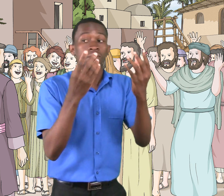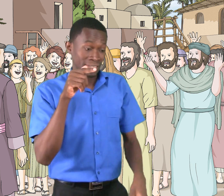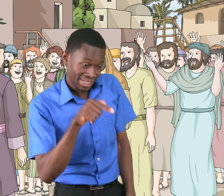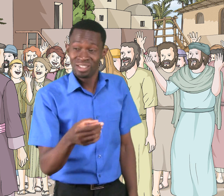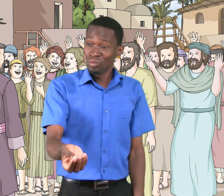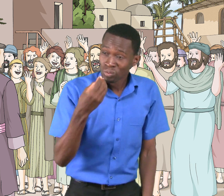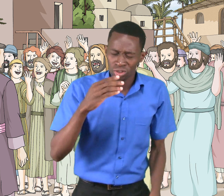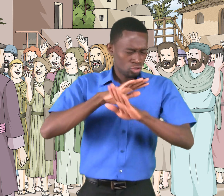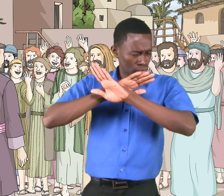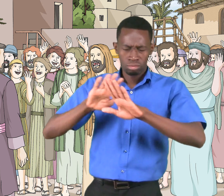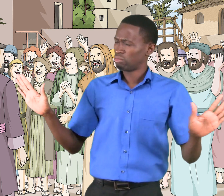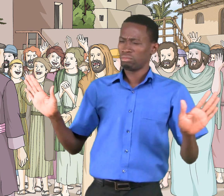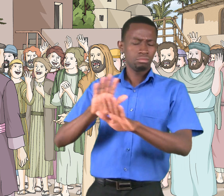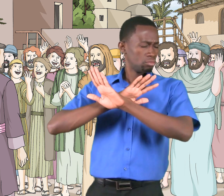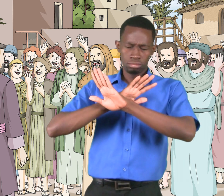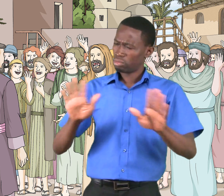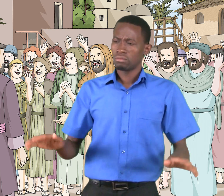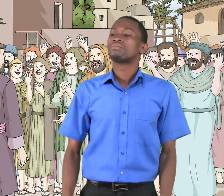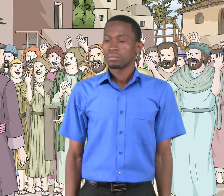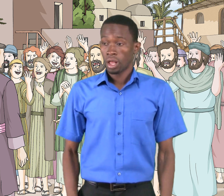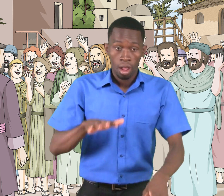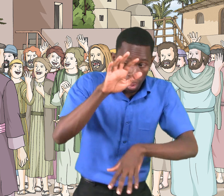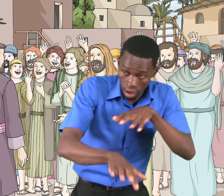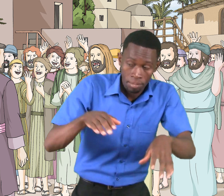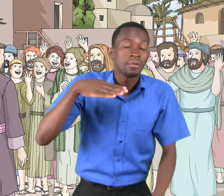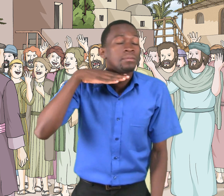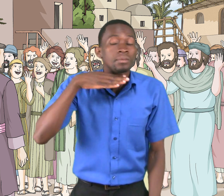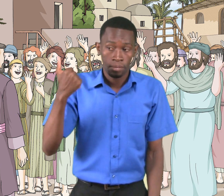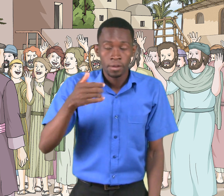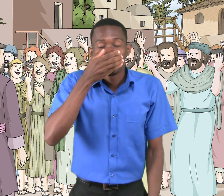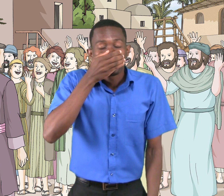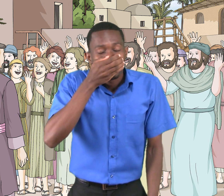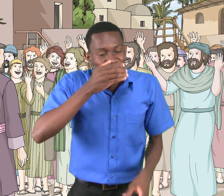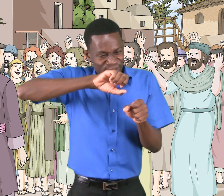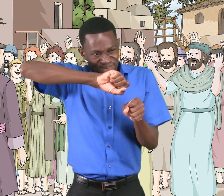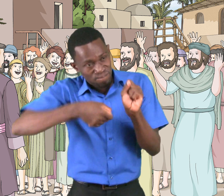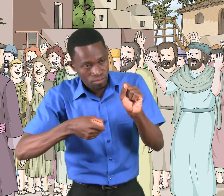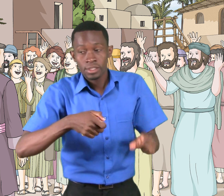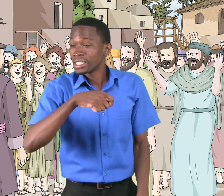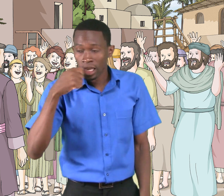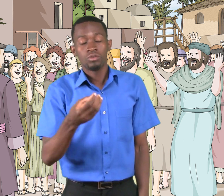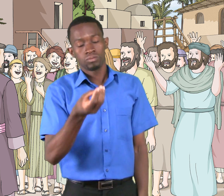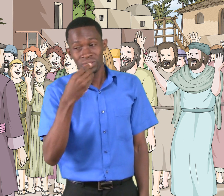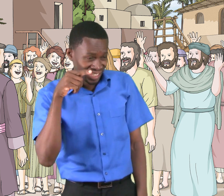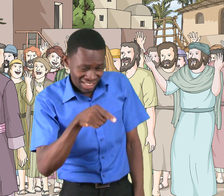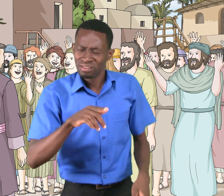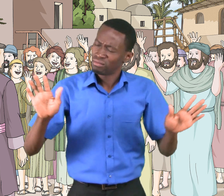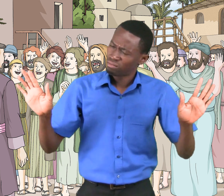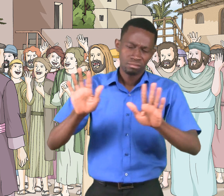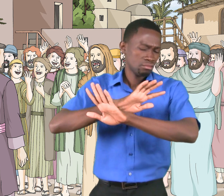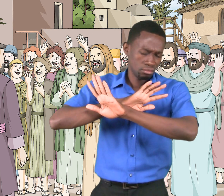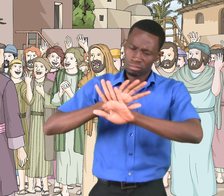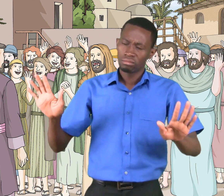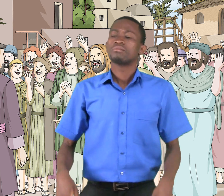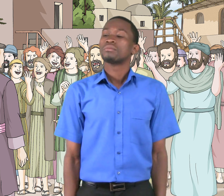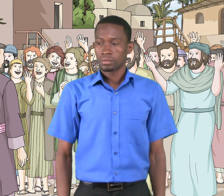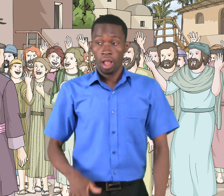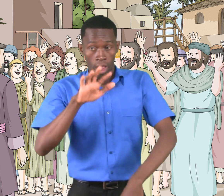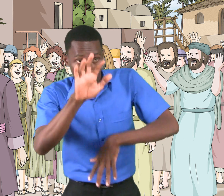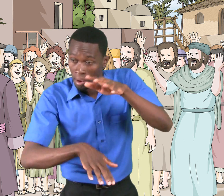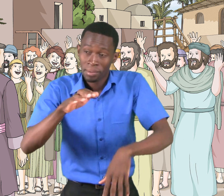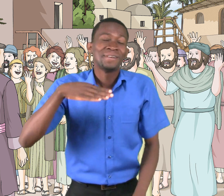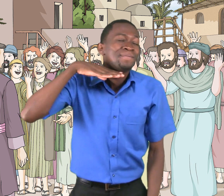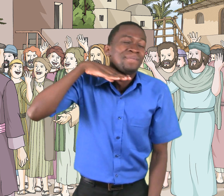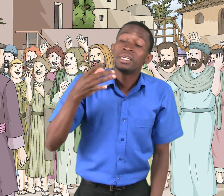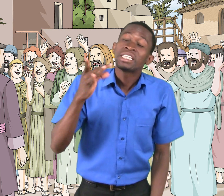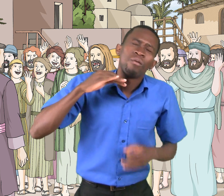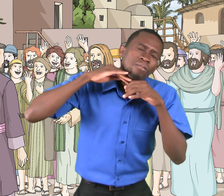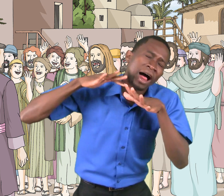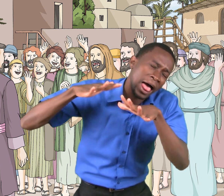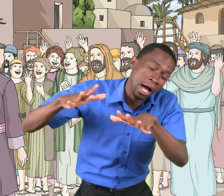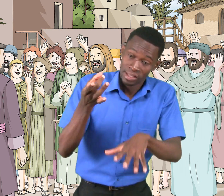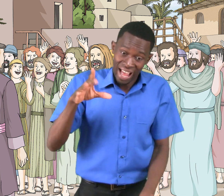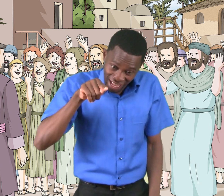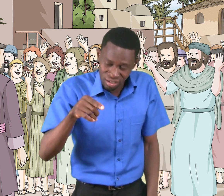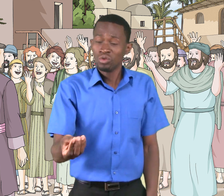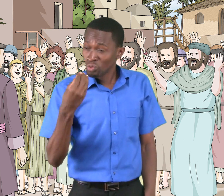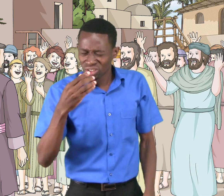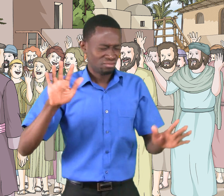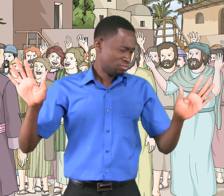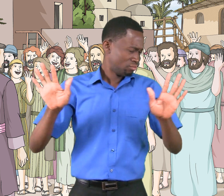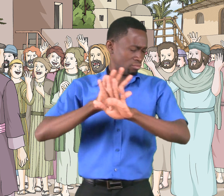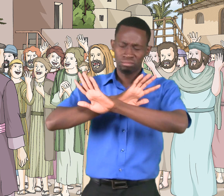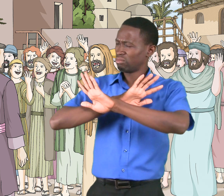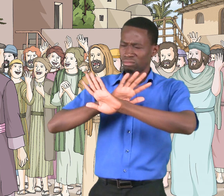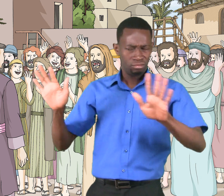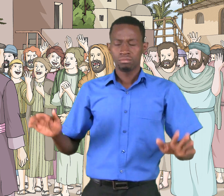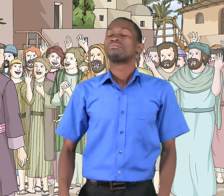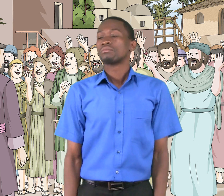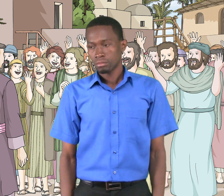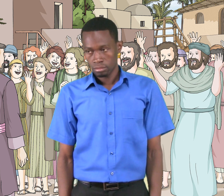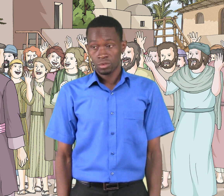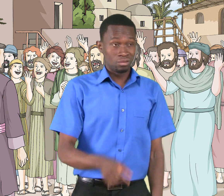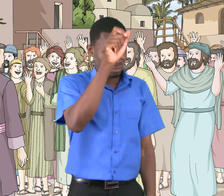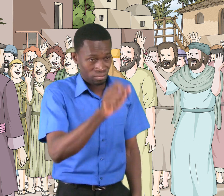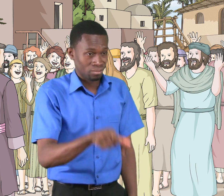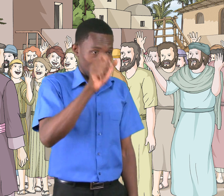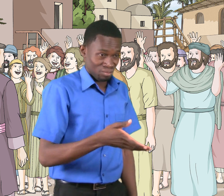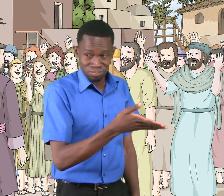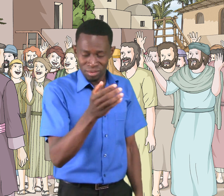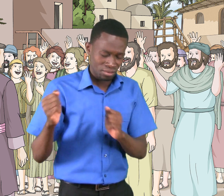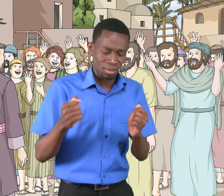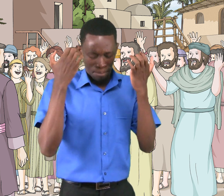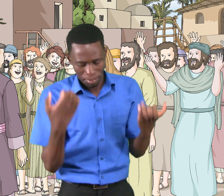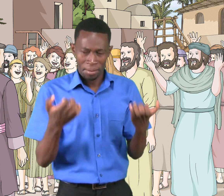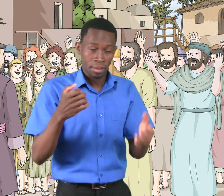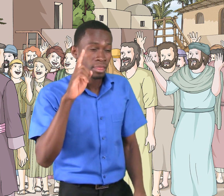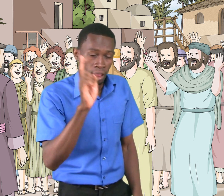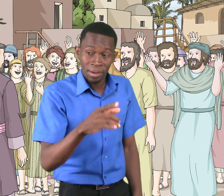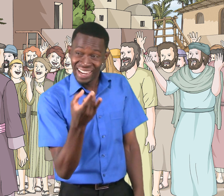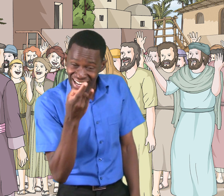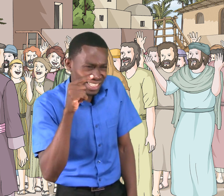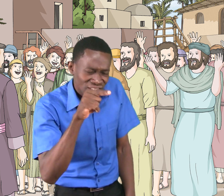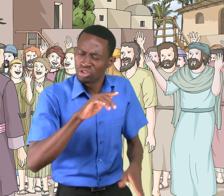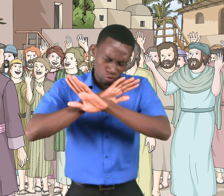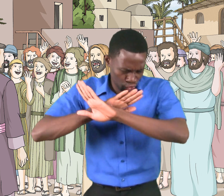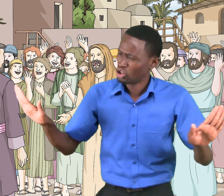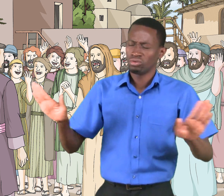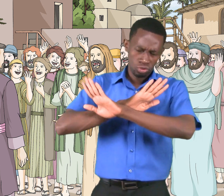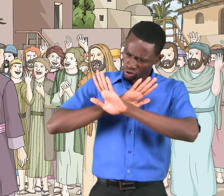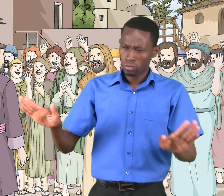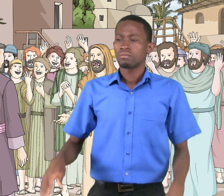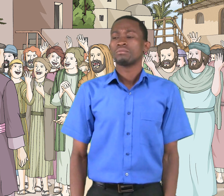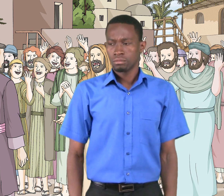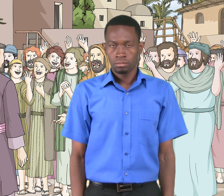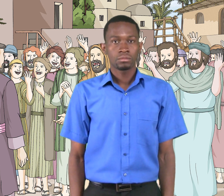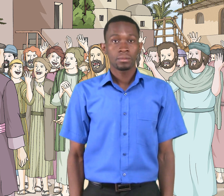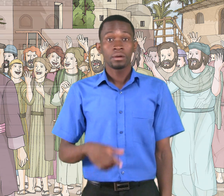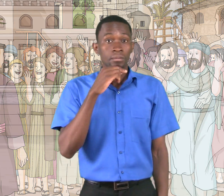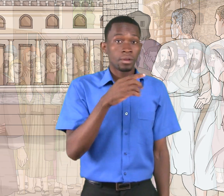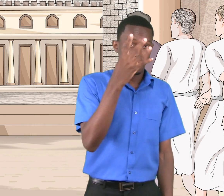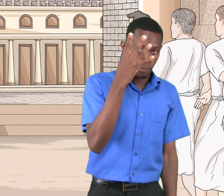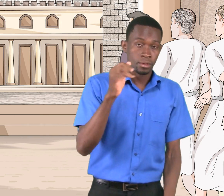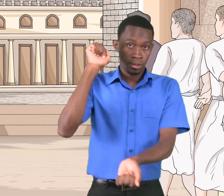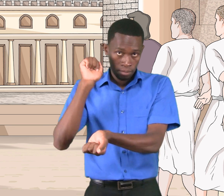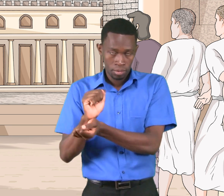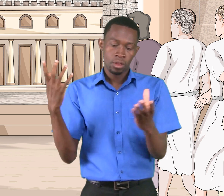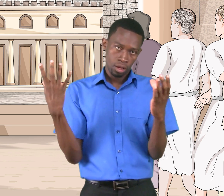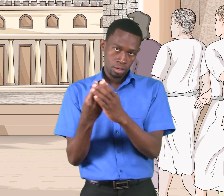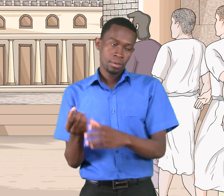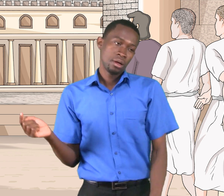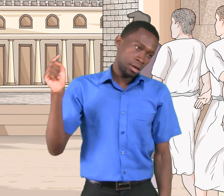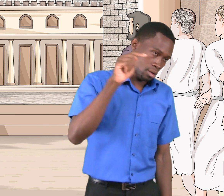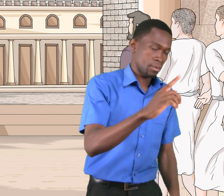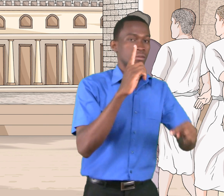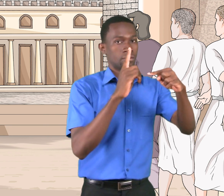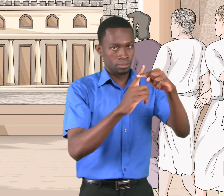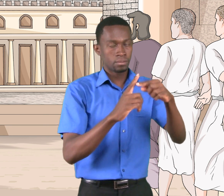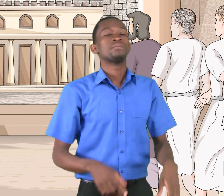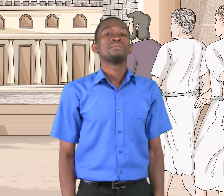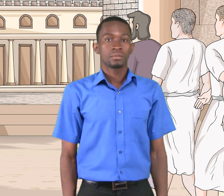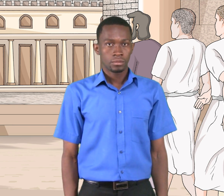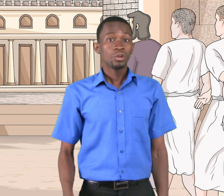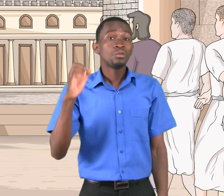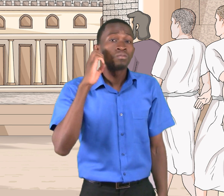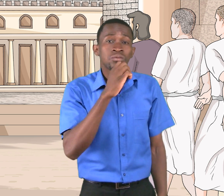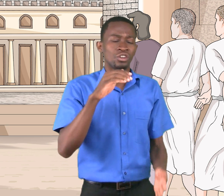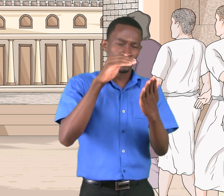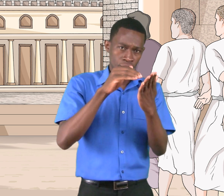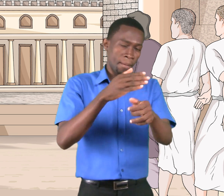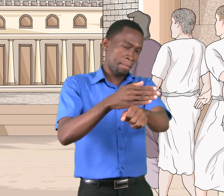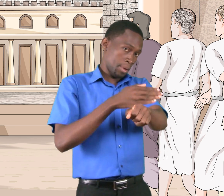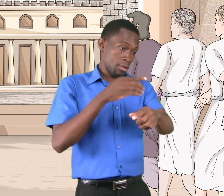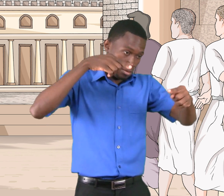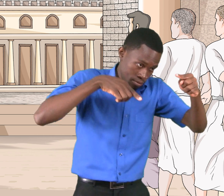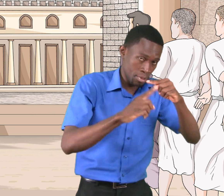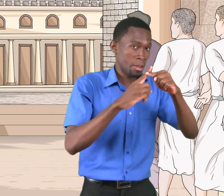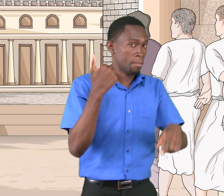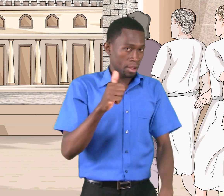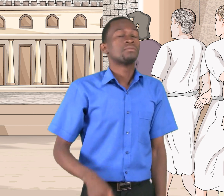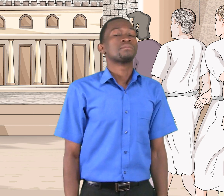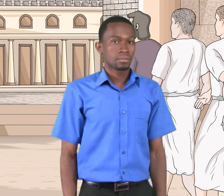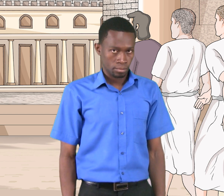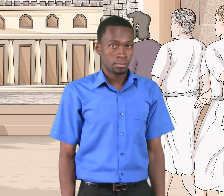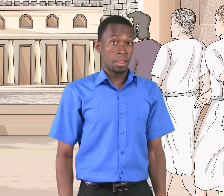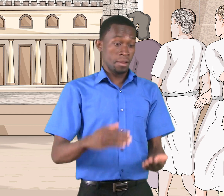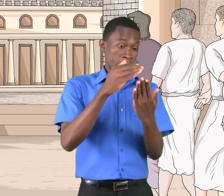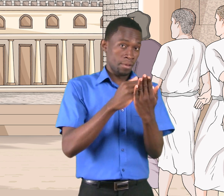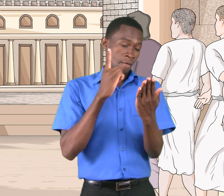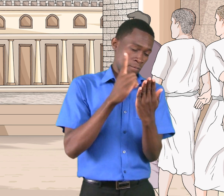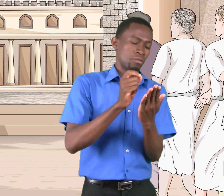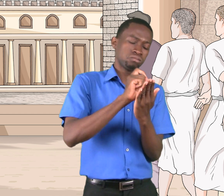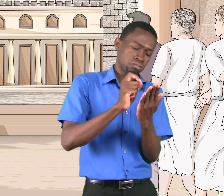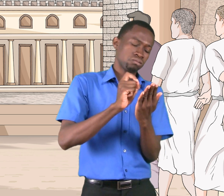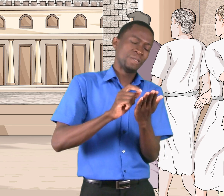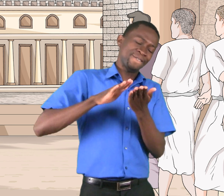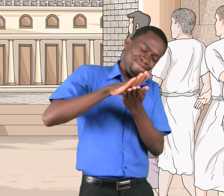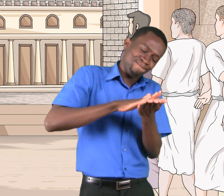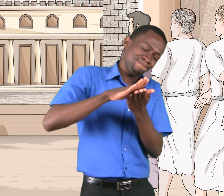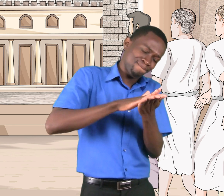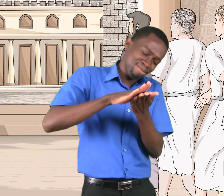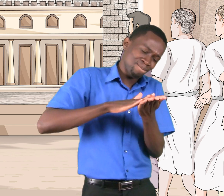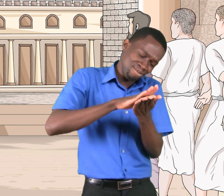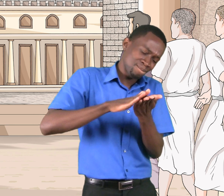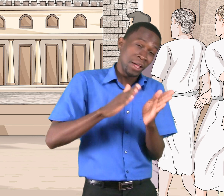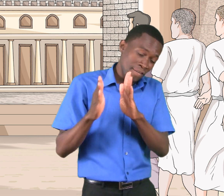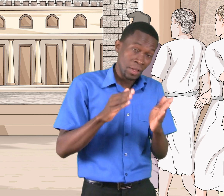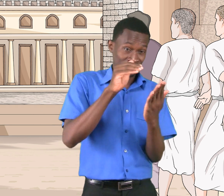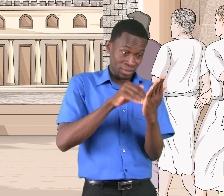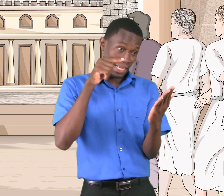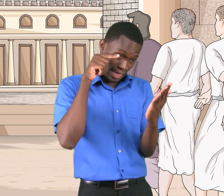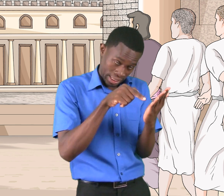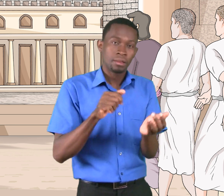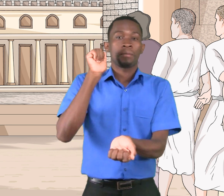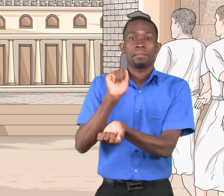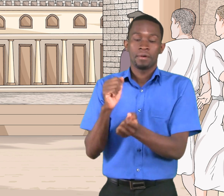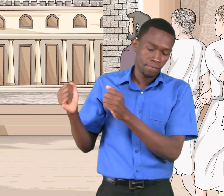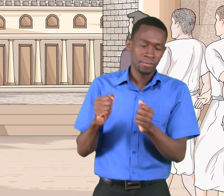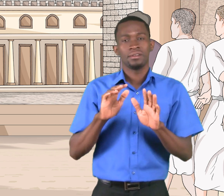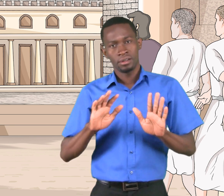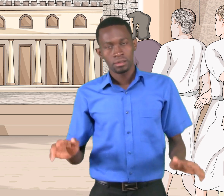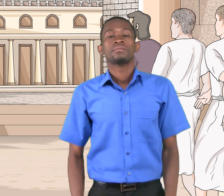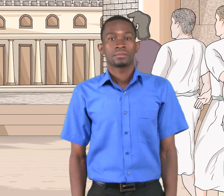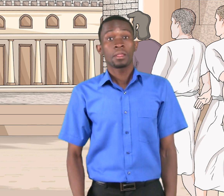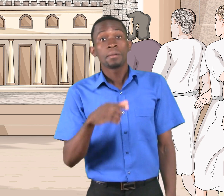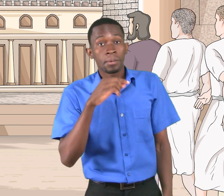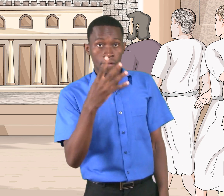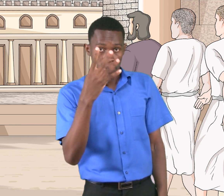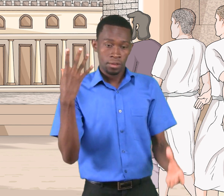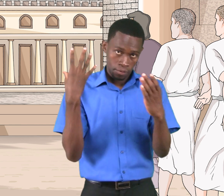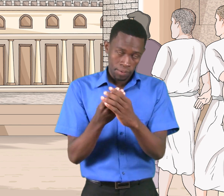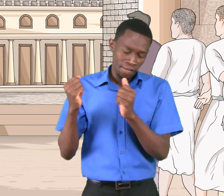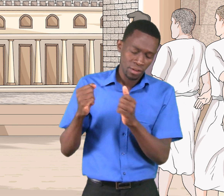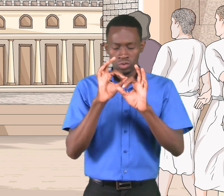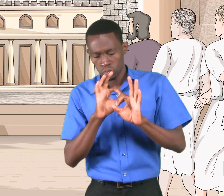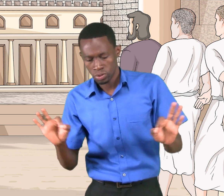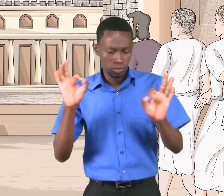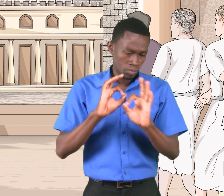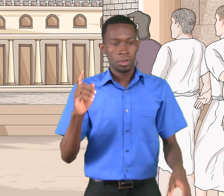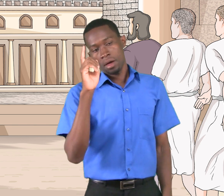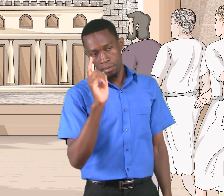As for the Gentile believers, we have written to them our decision that they must abstain from food sacrificed to idols, from blood, from the meat of strangled animals, and from sexual immorality.”